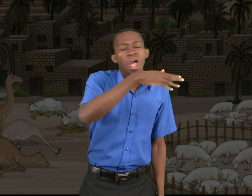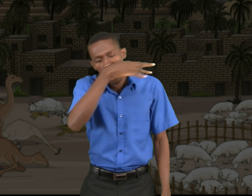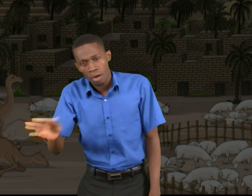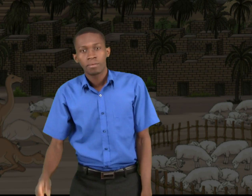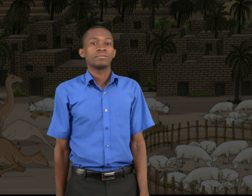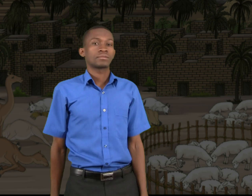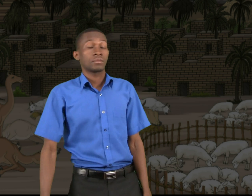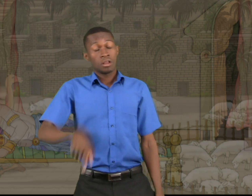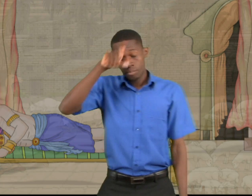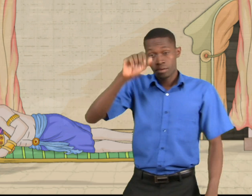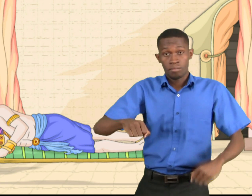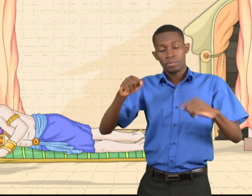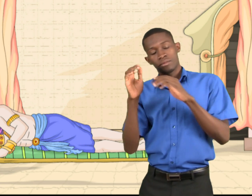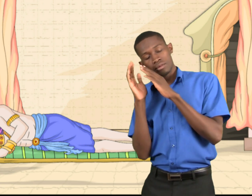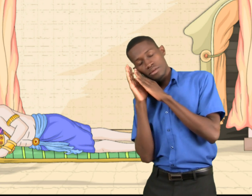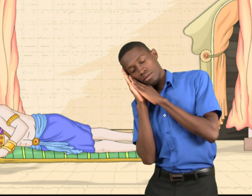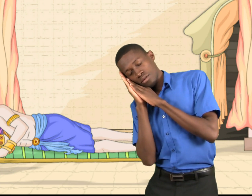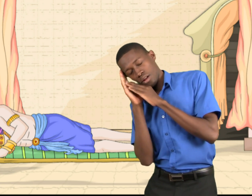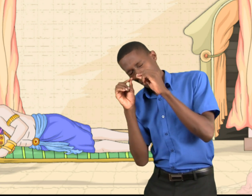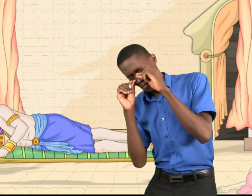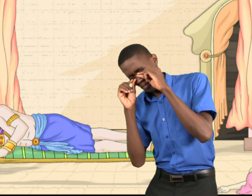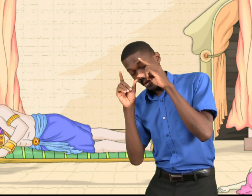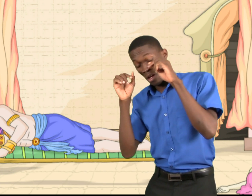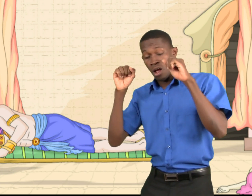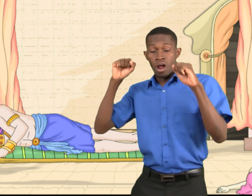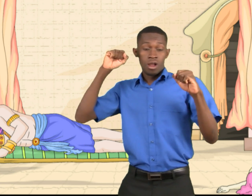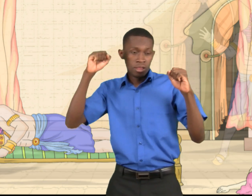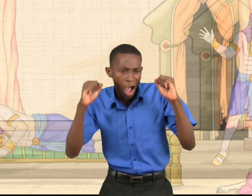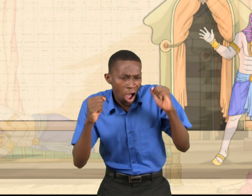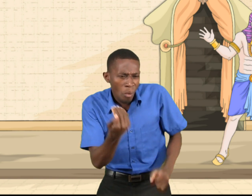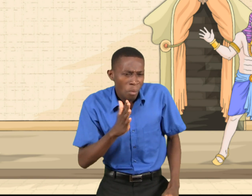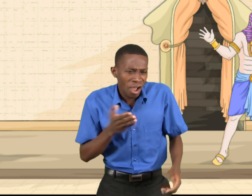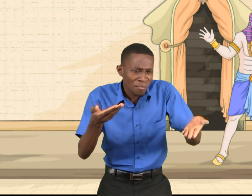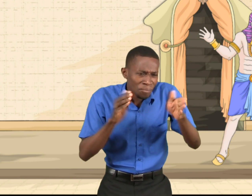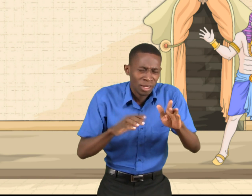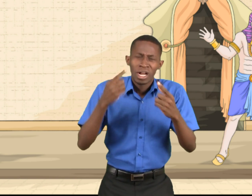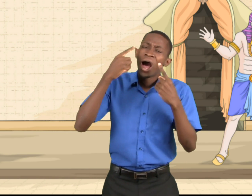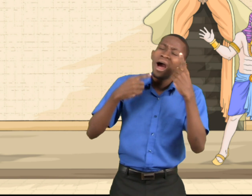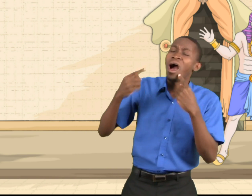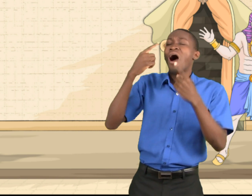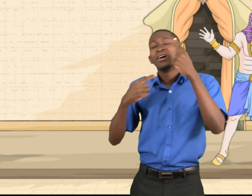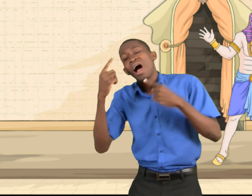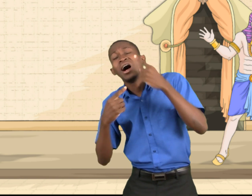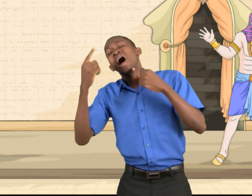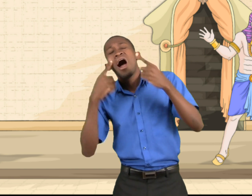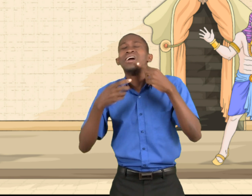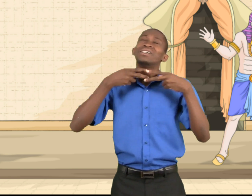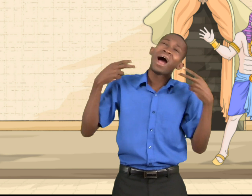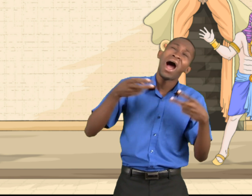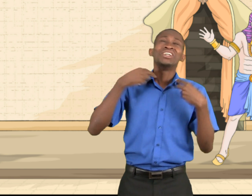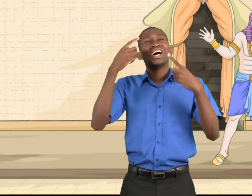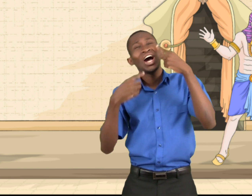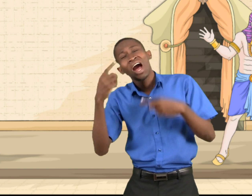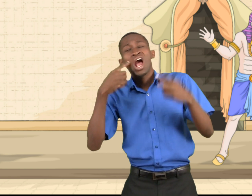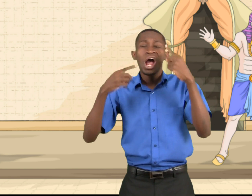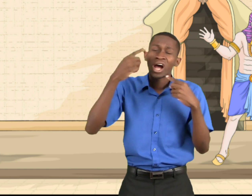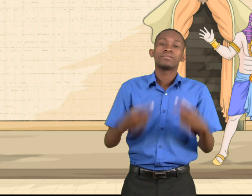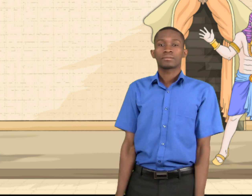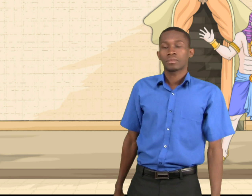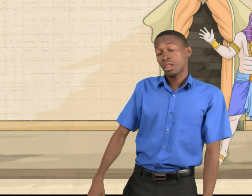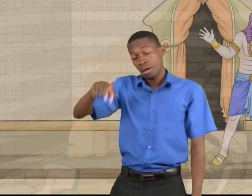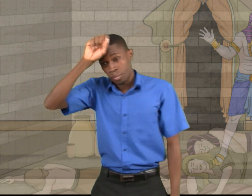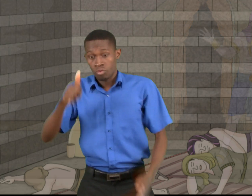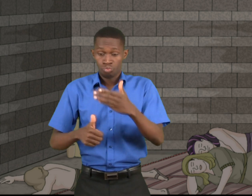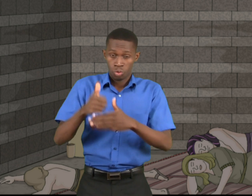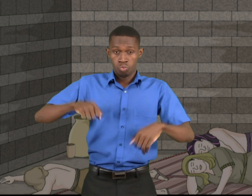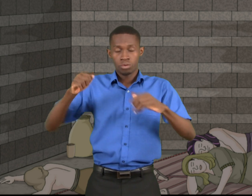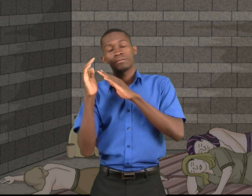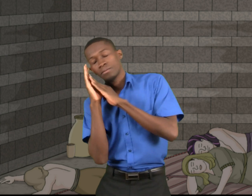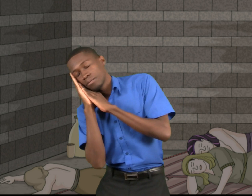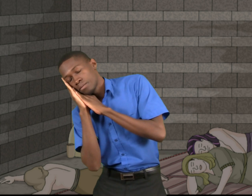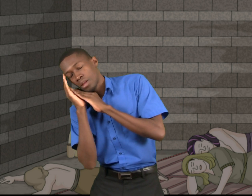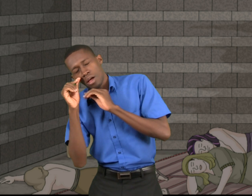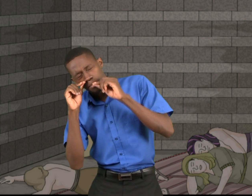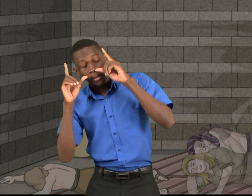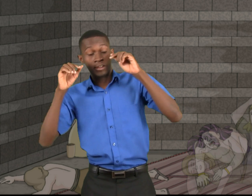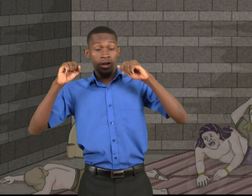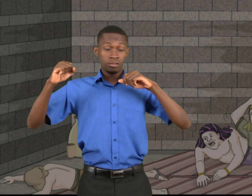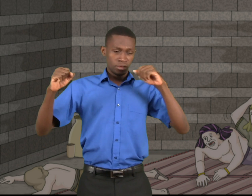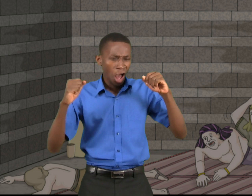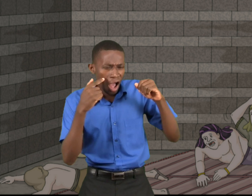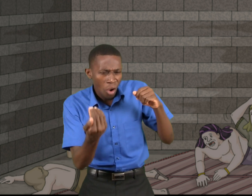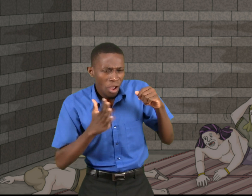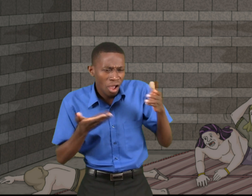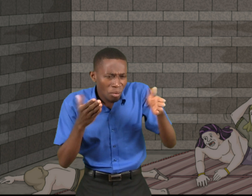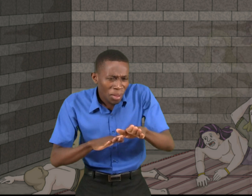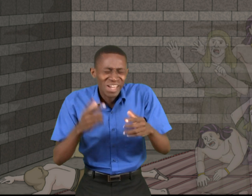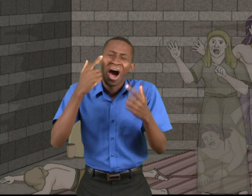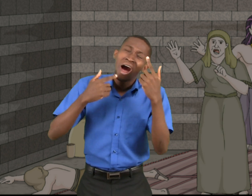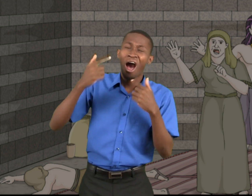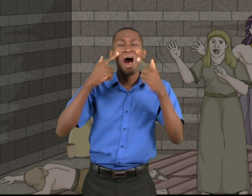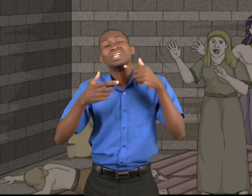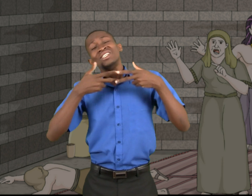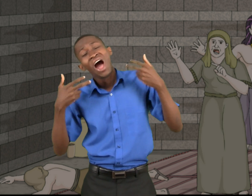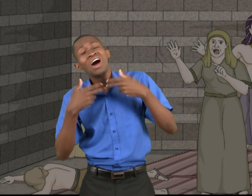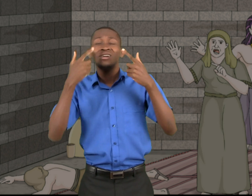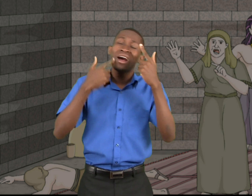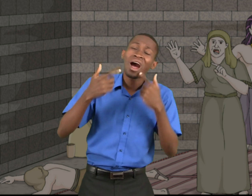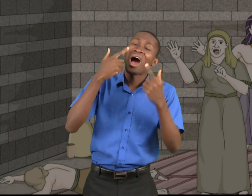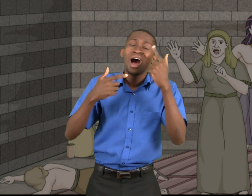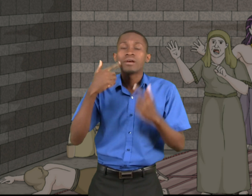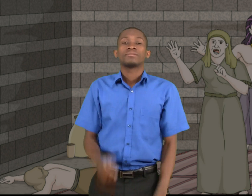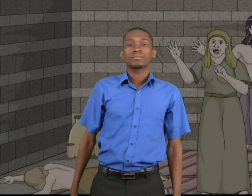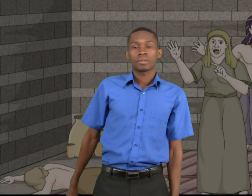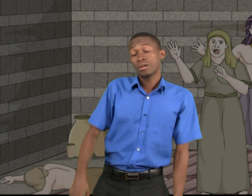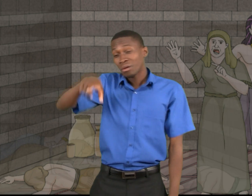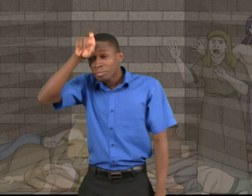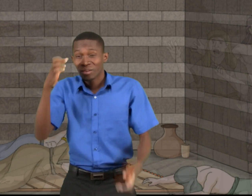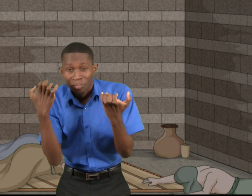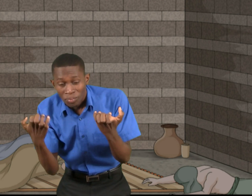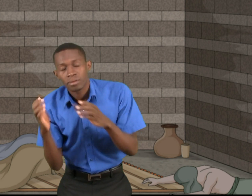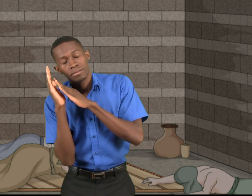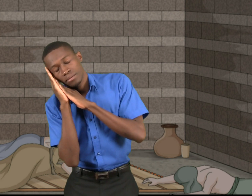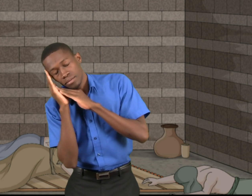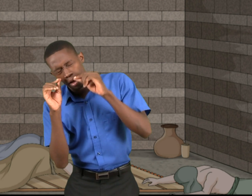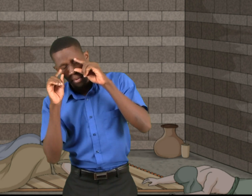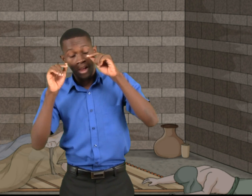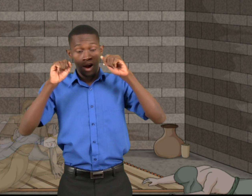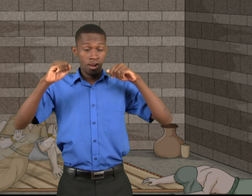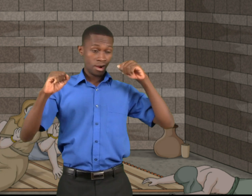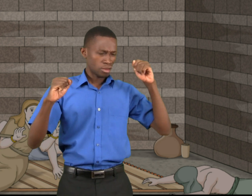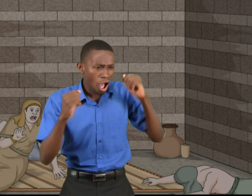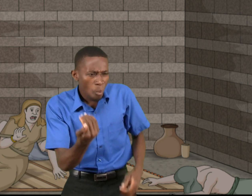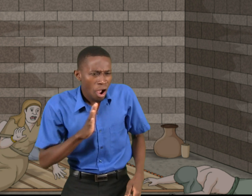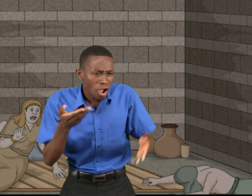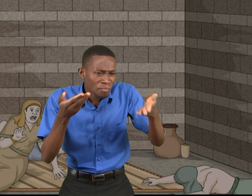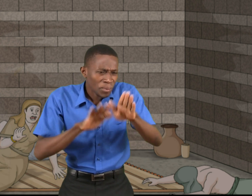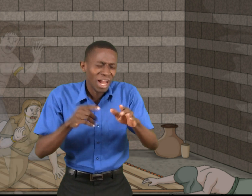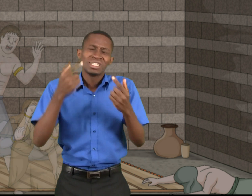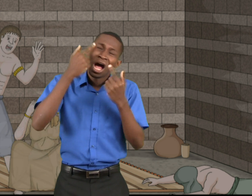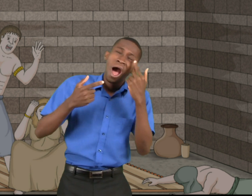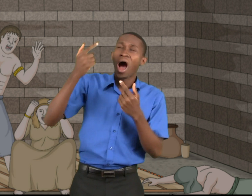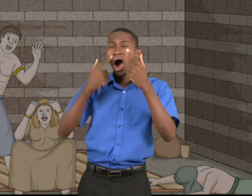During the night Pharaoh got up—he and all his officials and all the Egyptians—and there was loud wailing in Egypt;